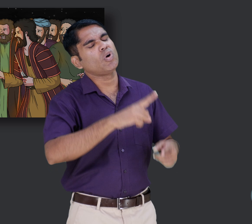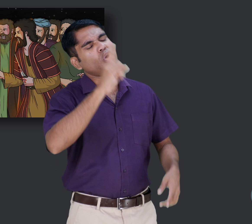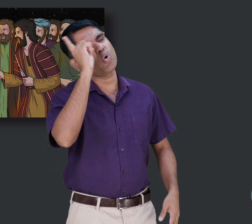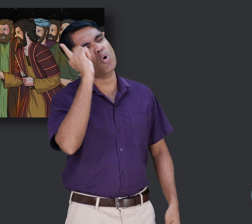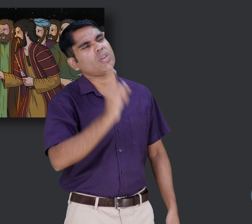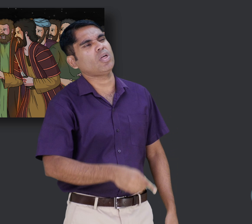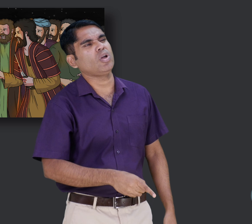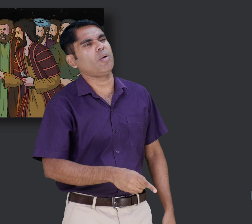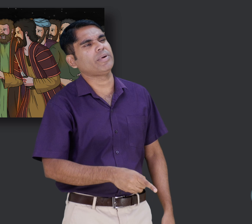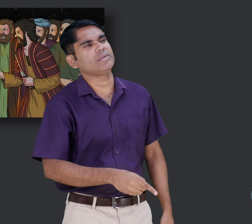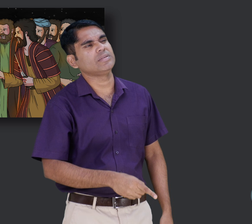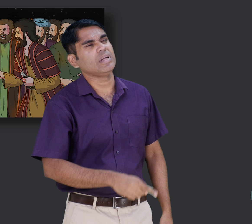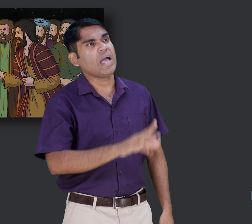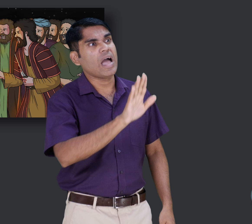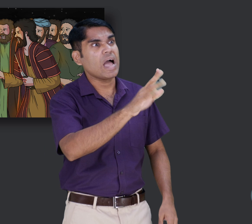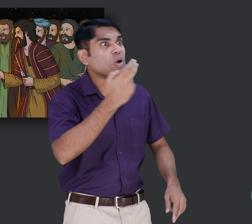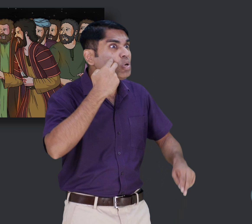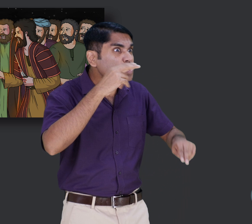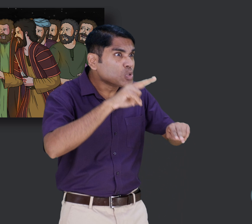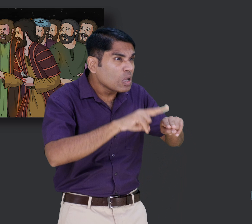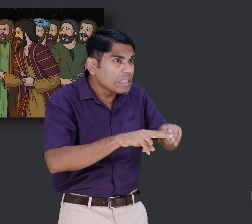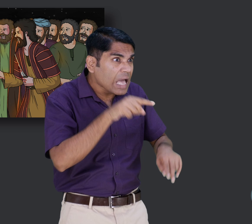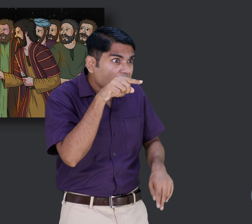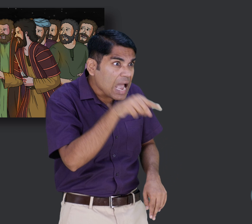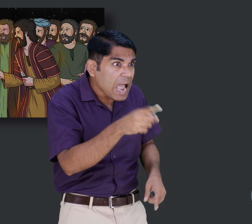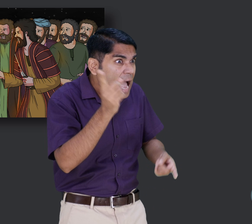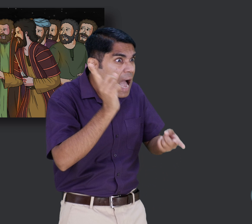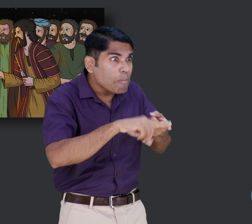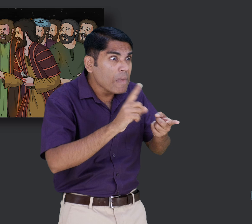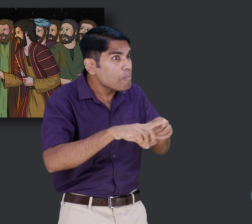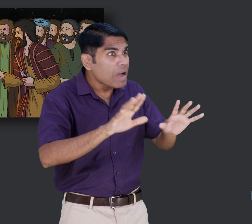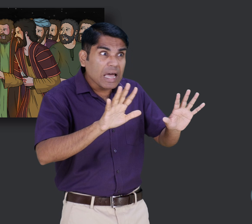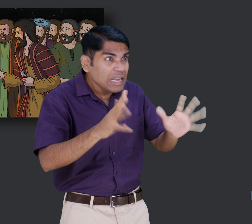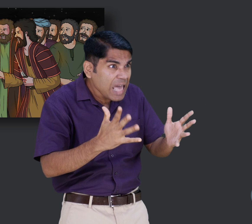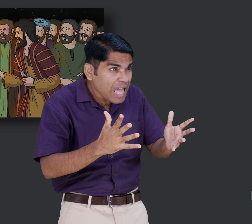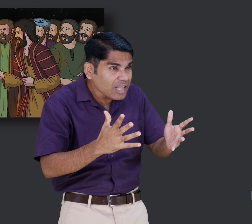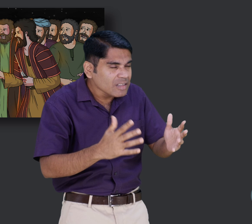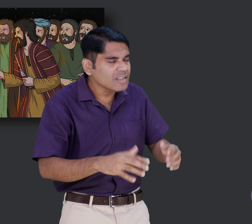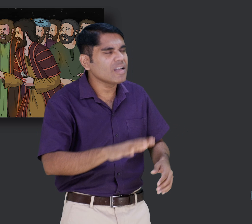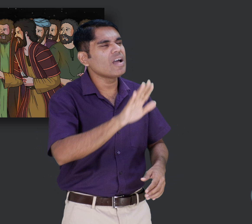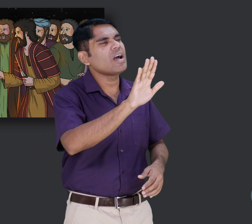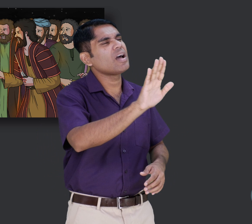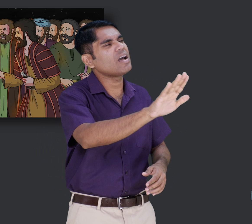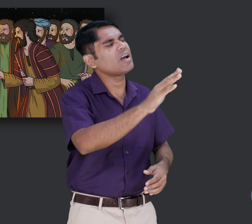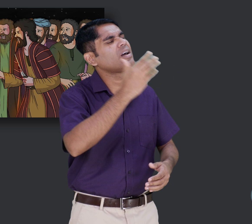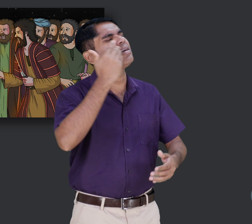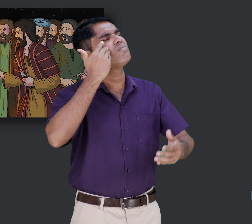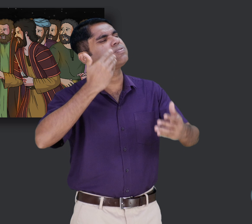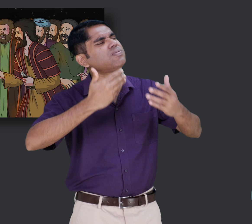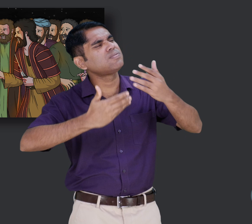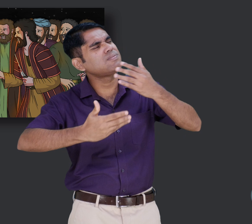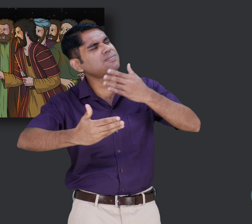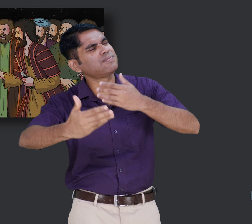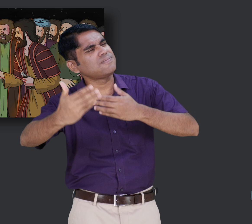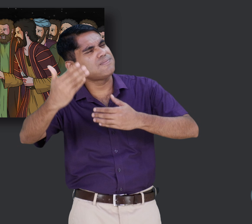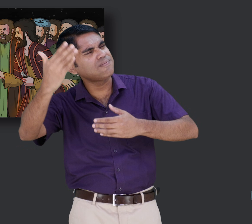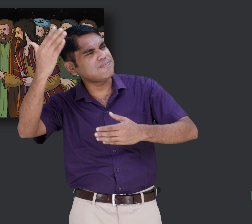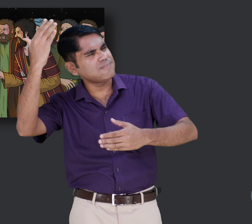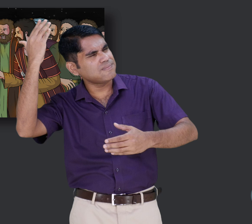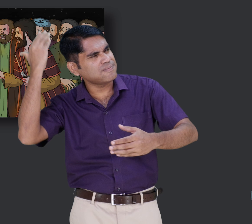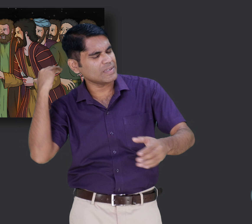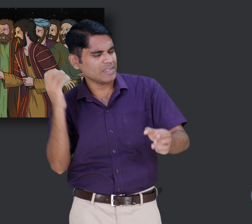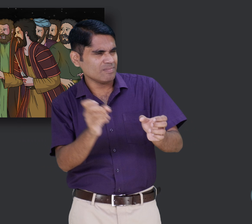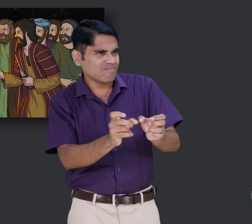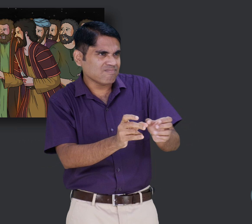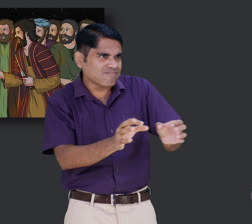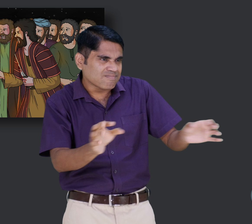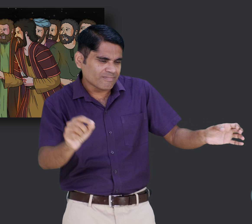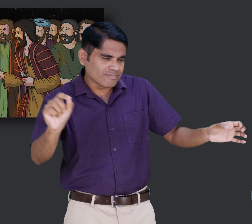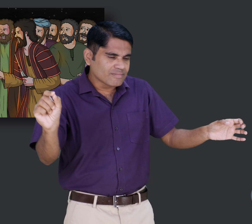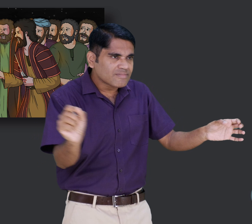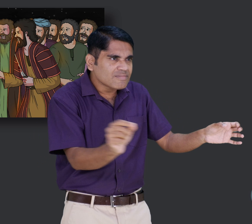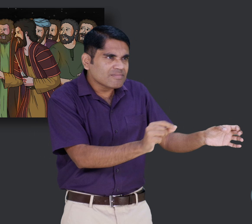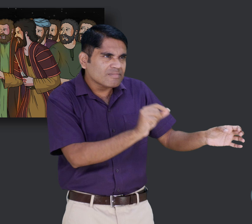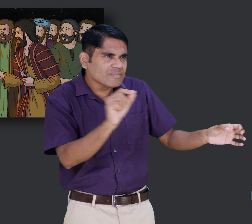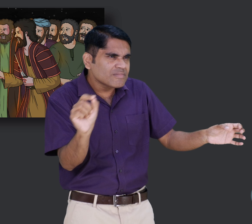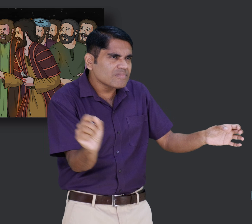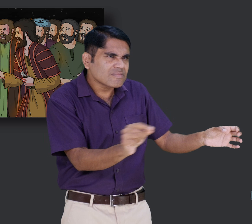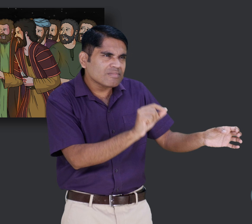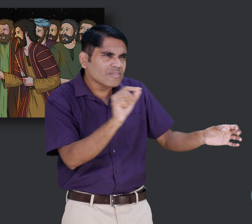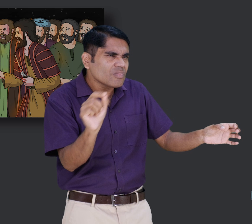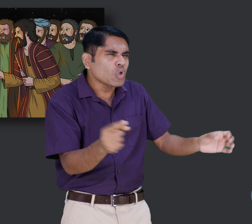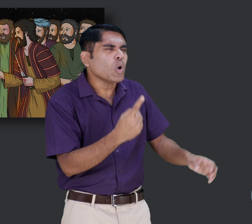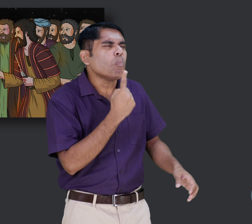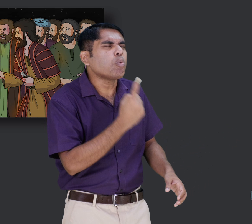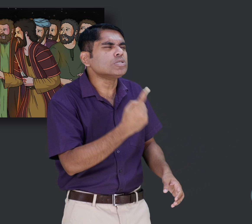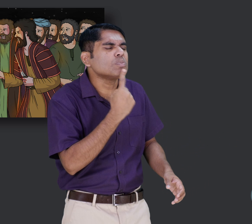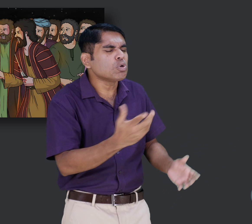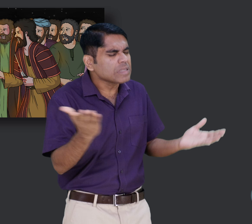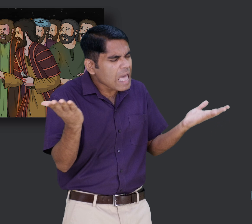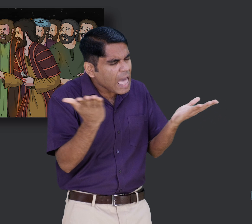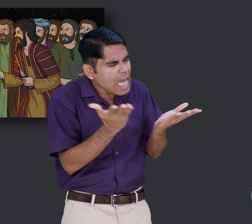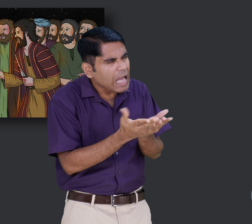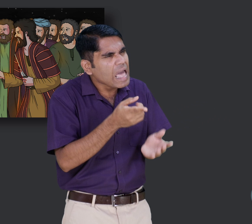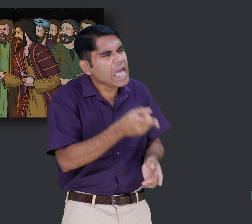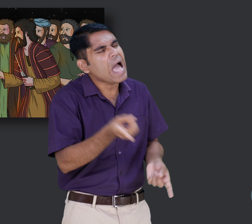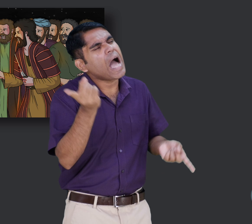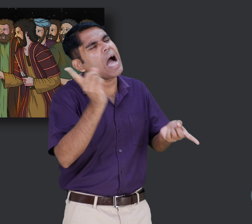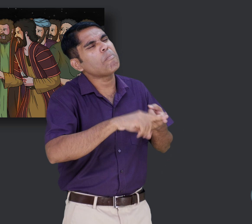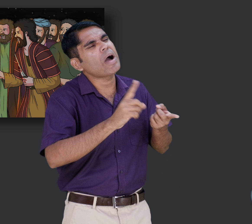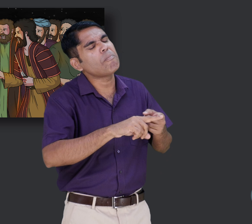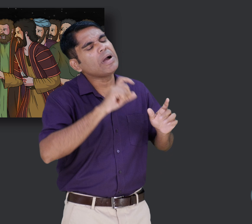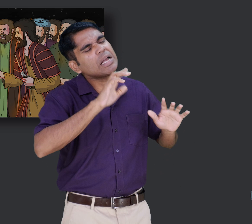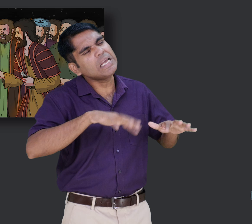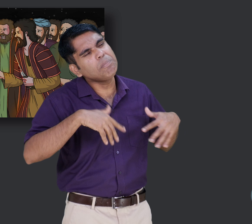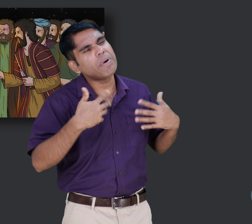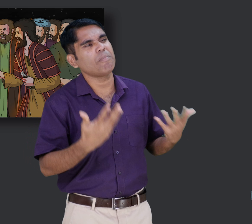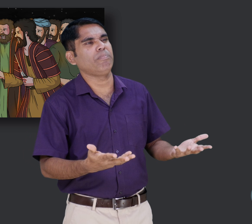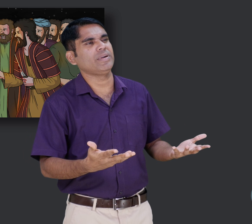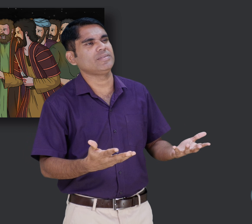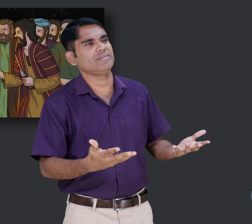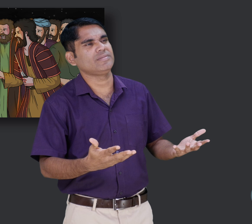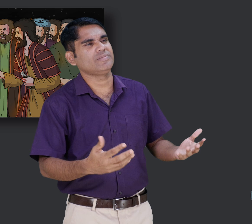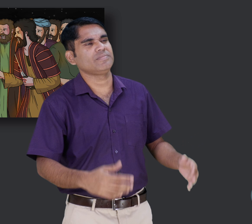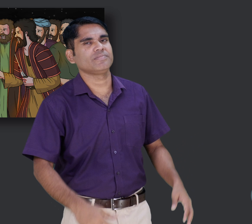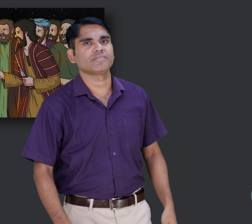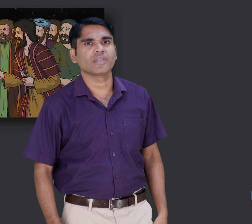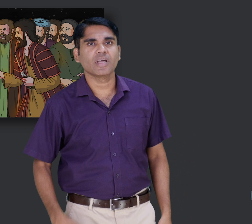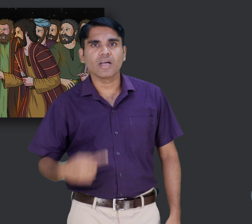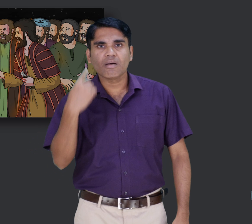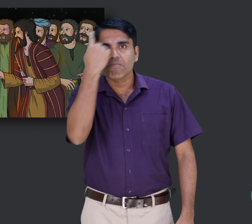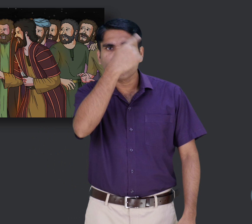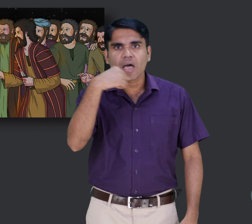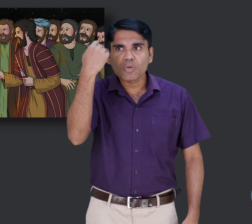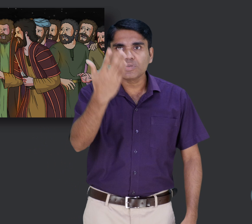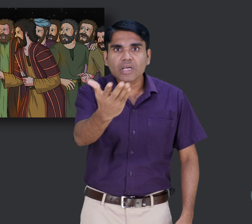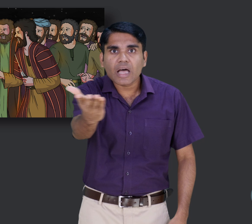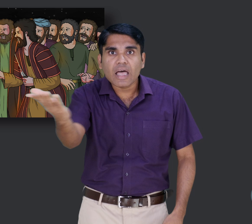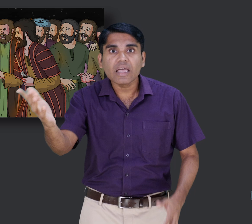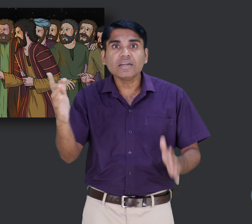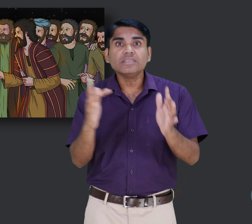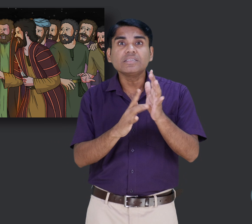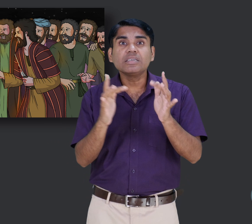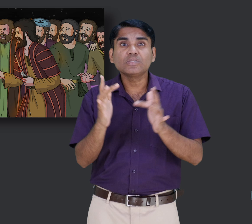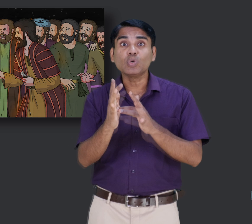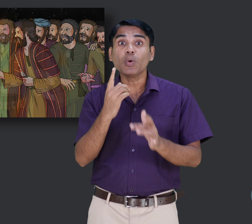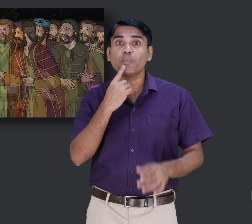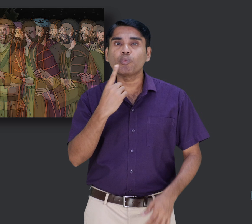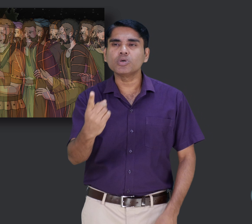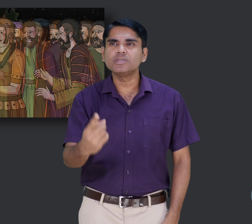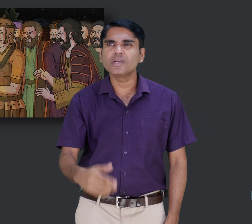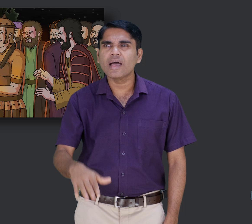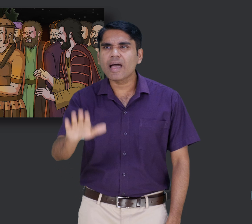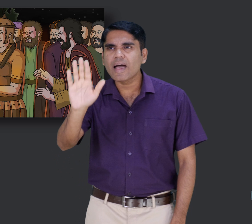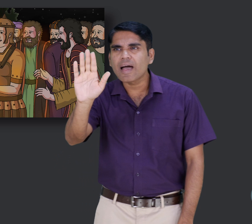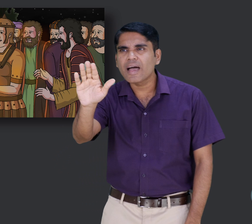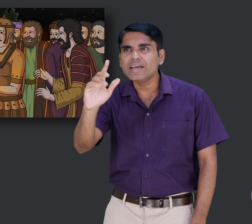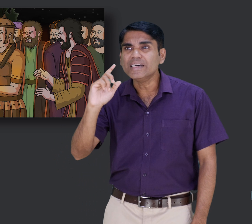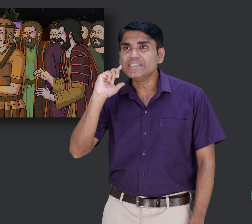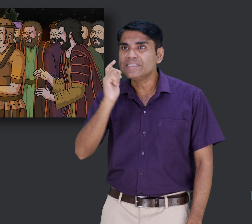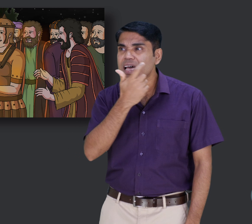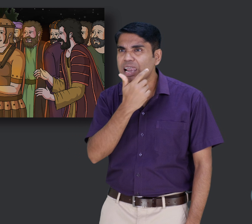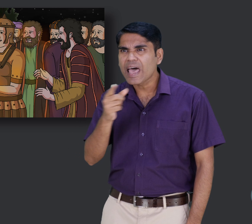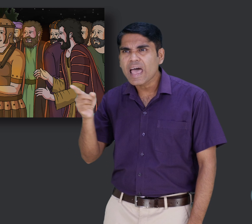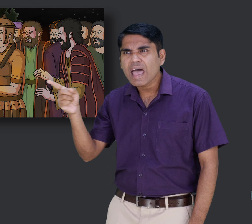But how then would the Scriptures be fulfilled that say it must happen this way?”